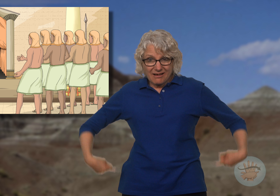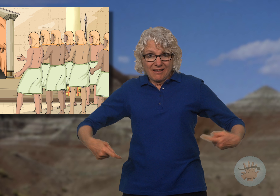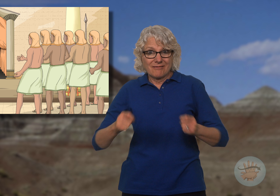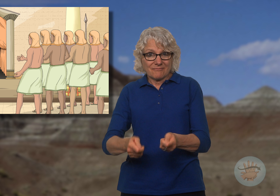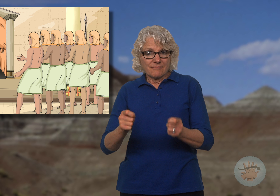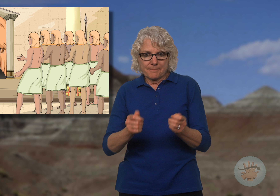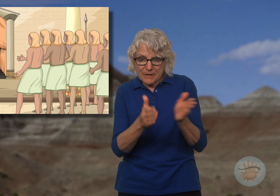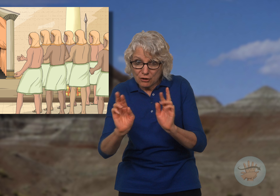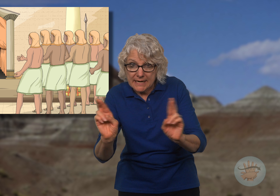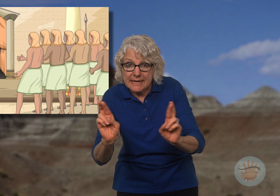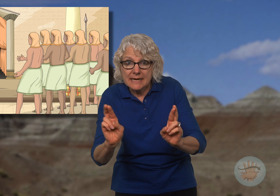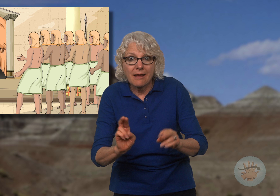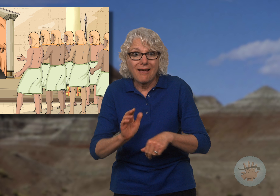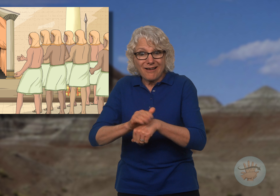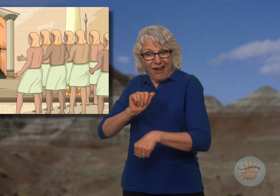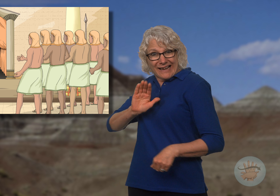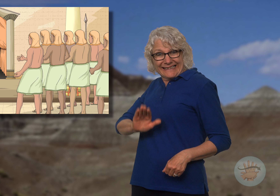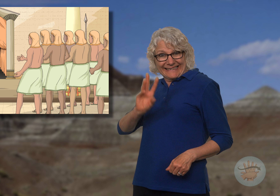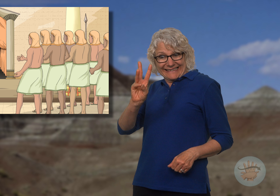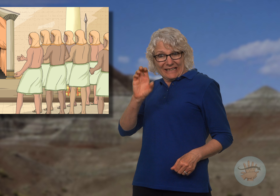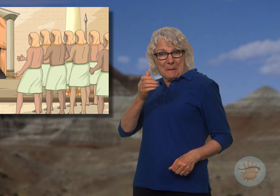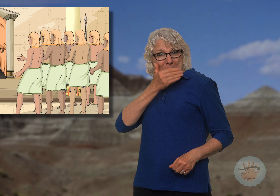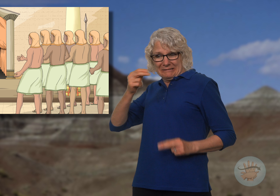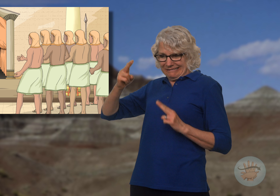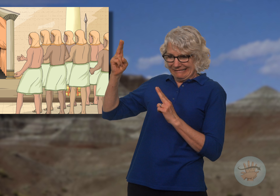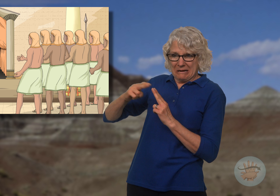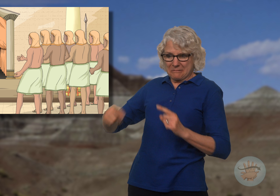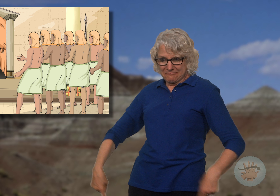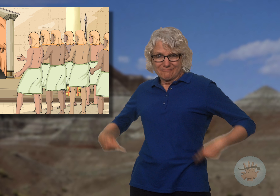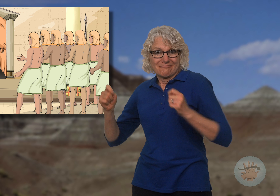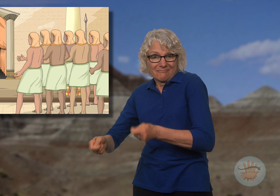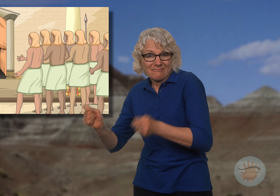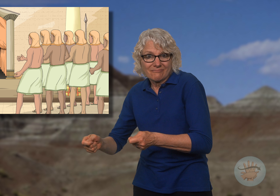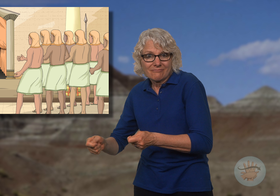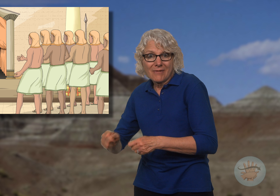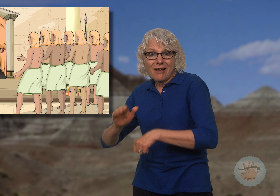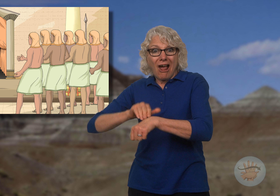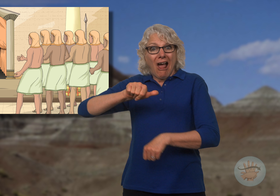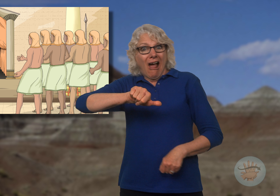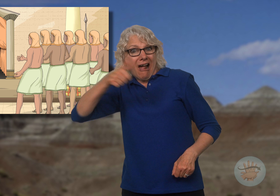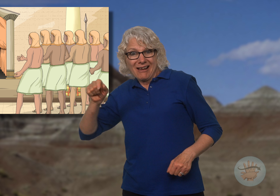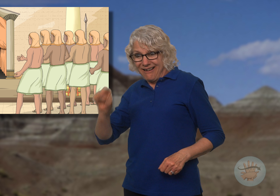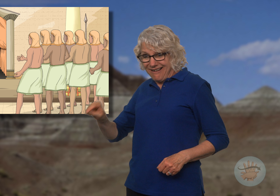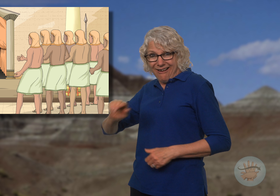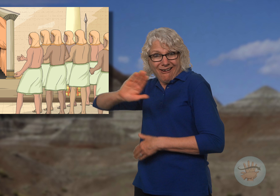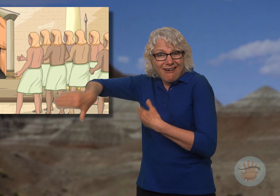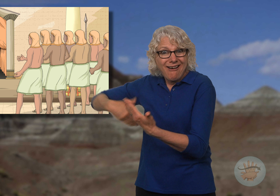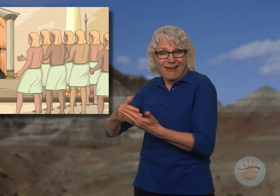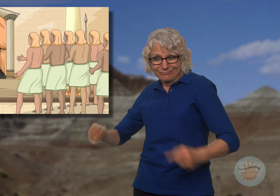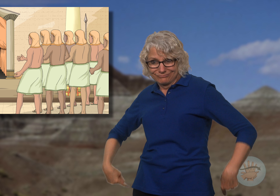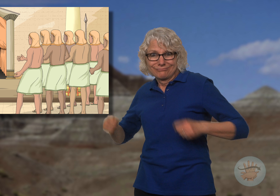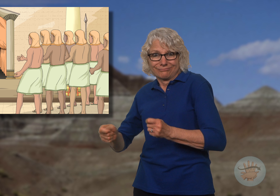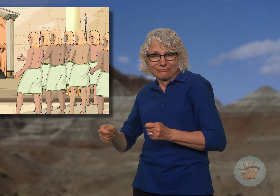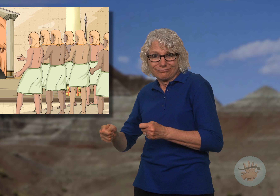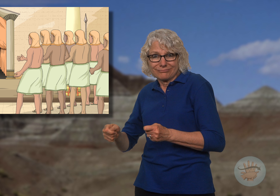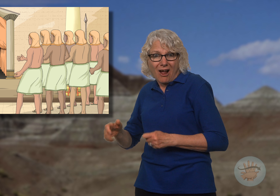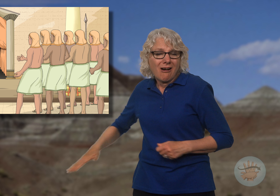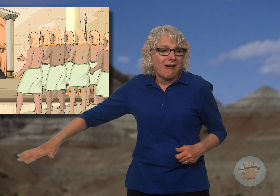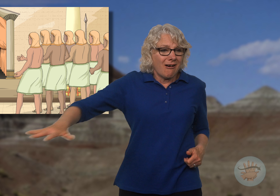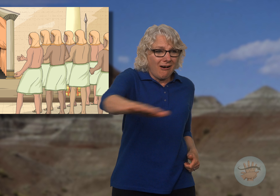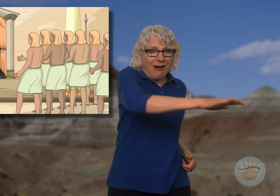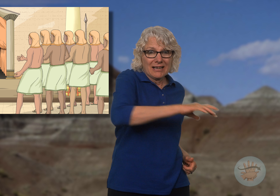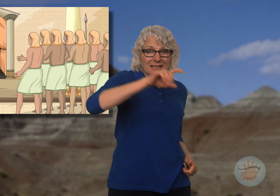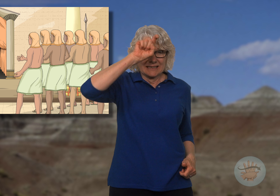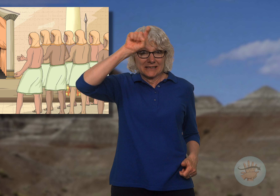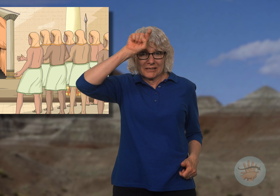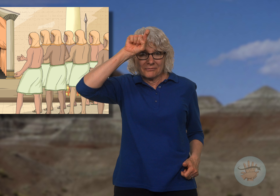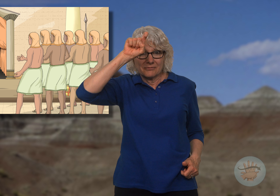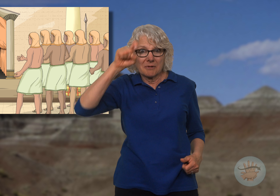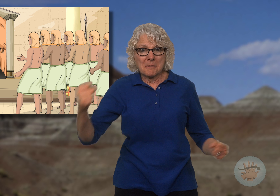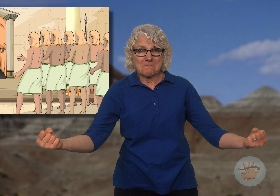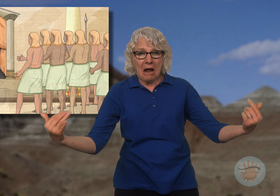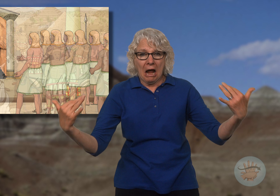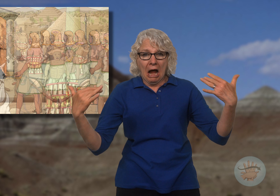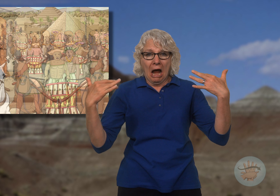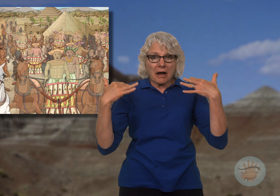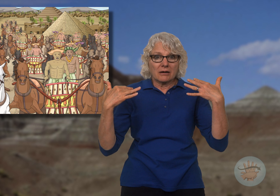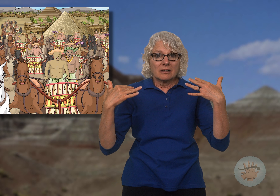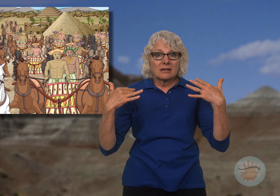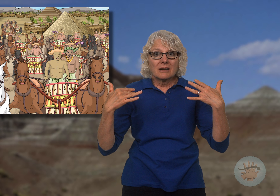We have released Israel from serving us.”